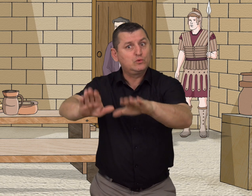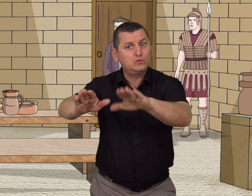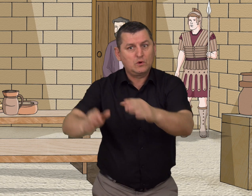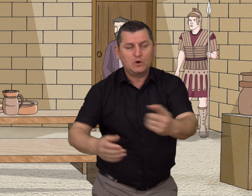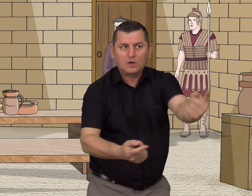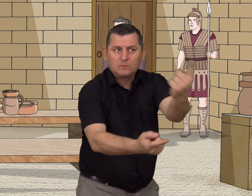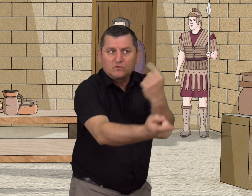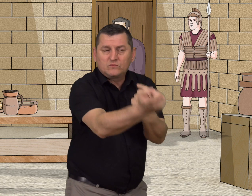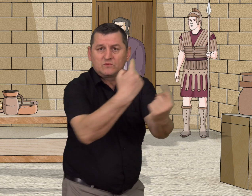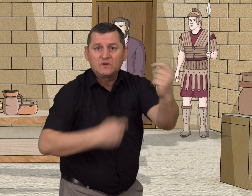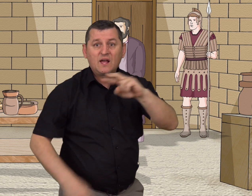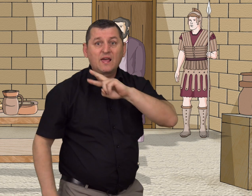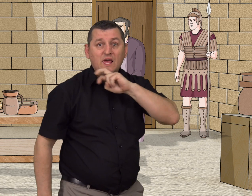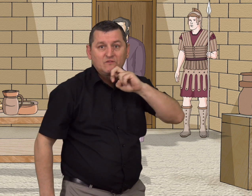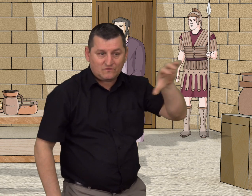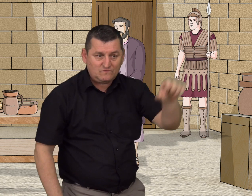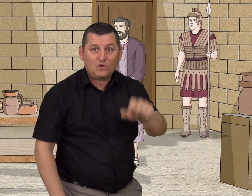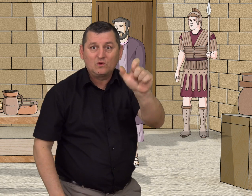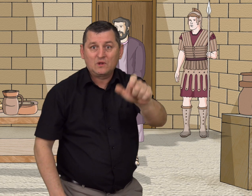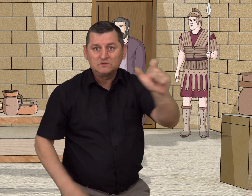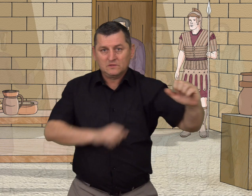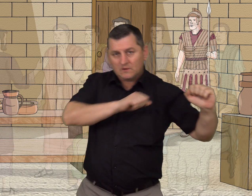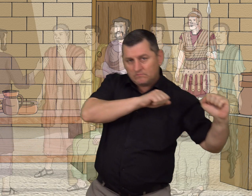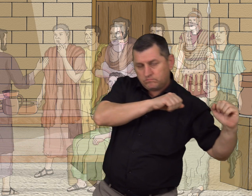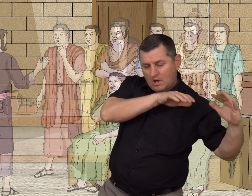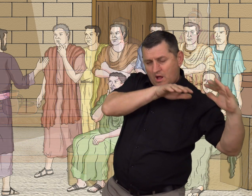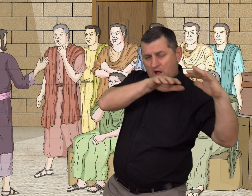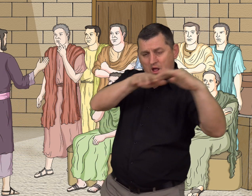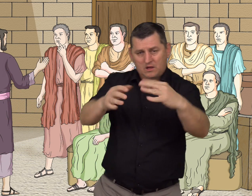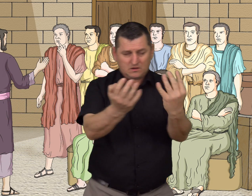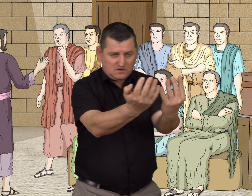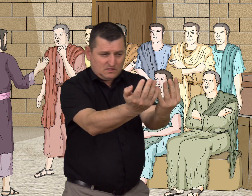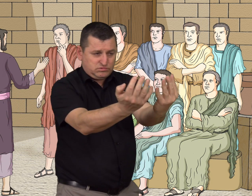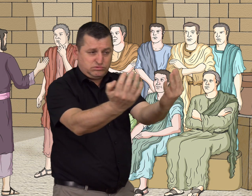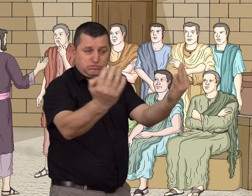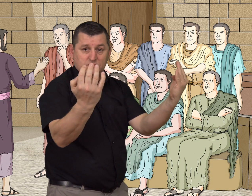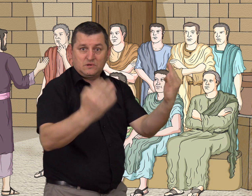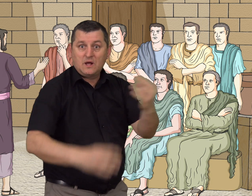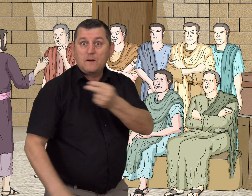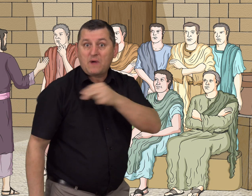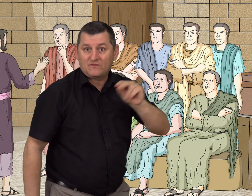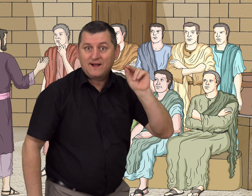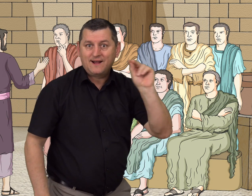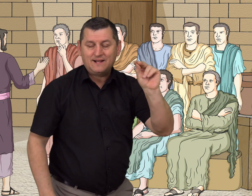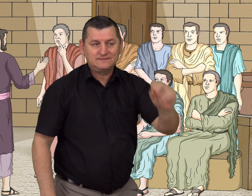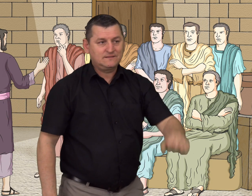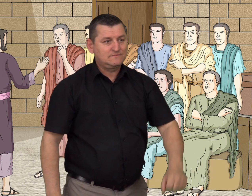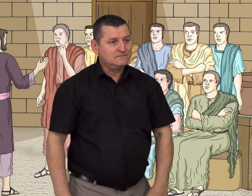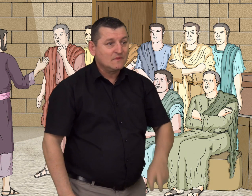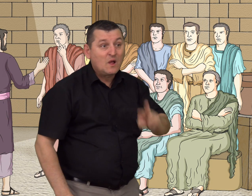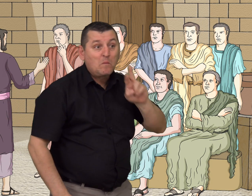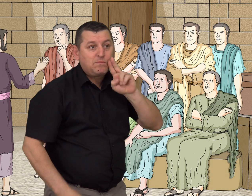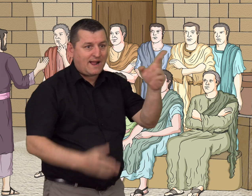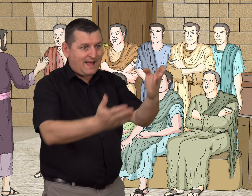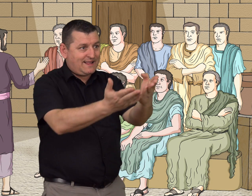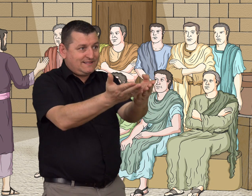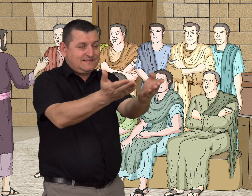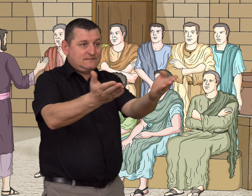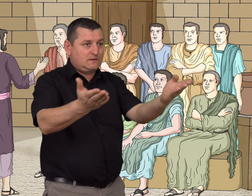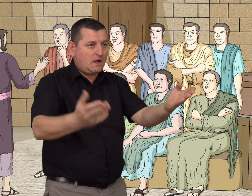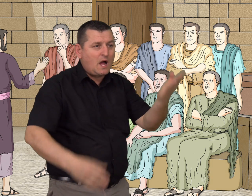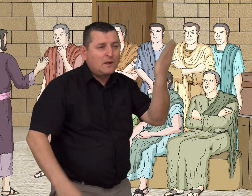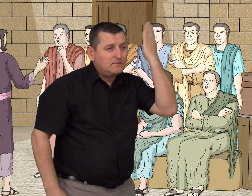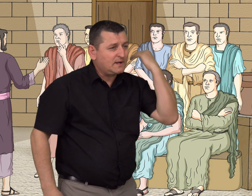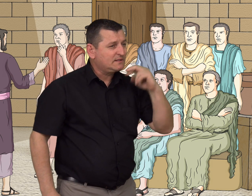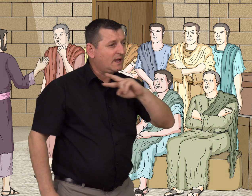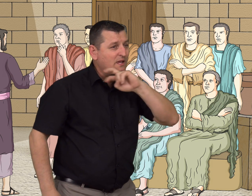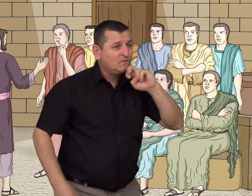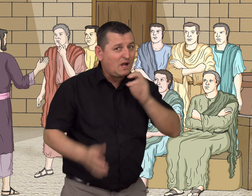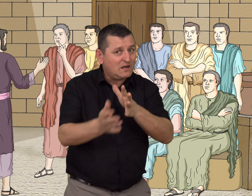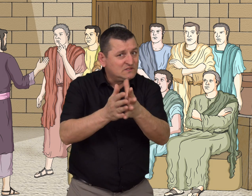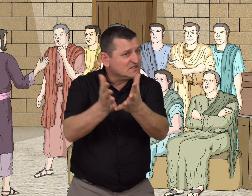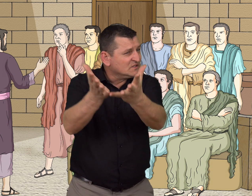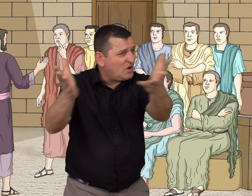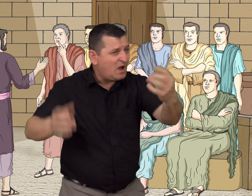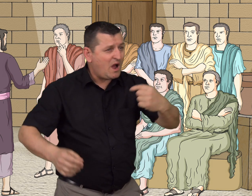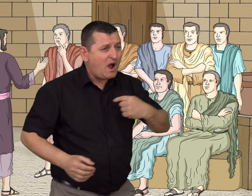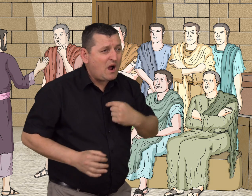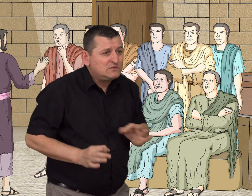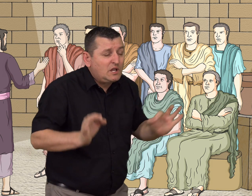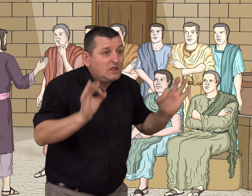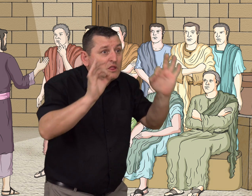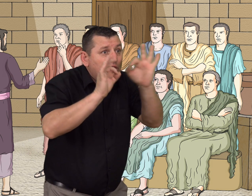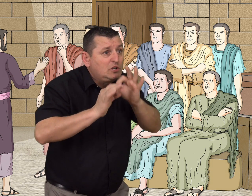After three days, he called together the leaders of the Jews.